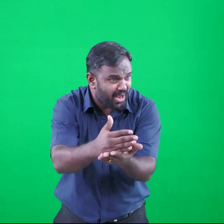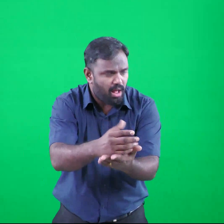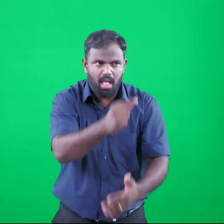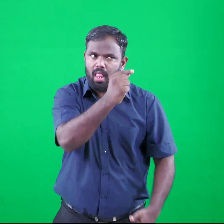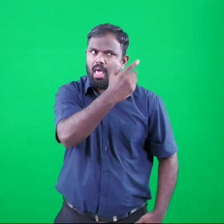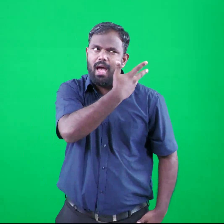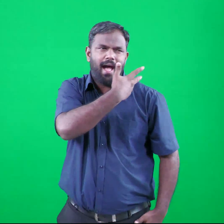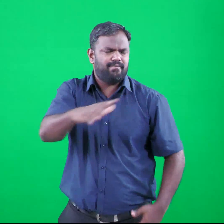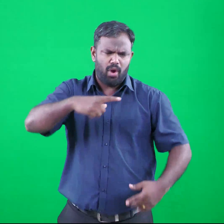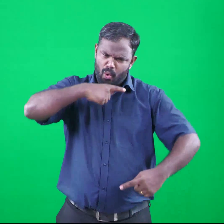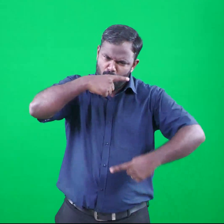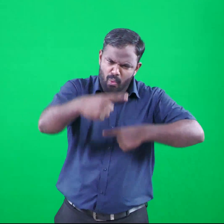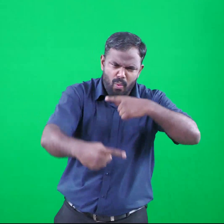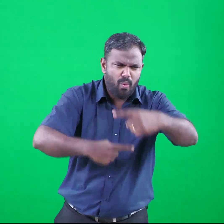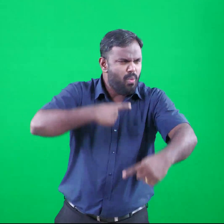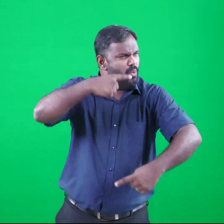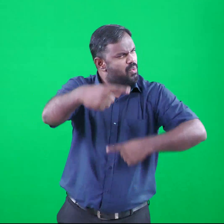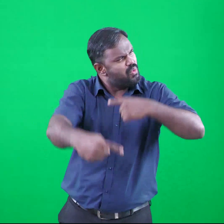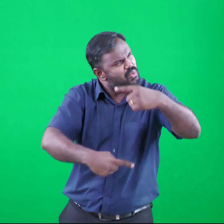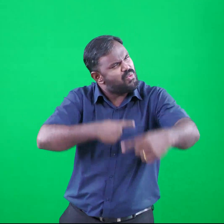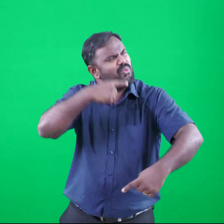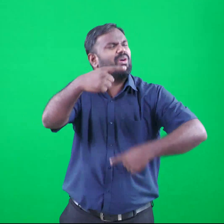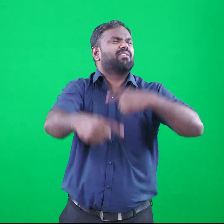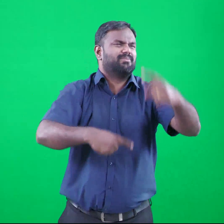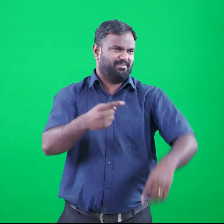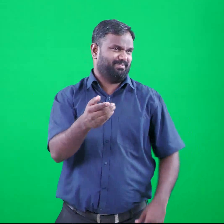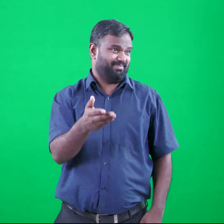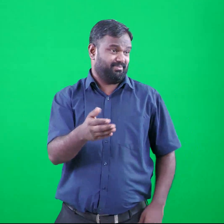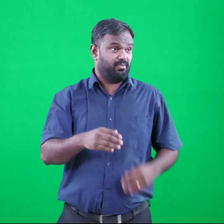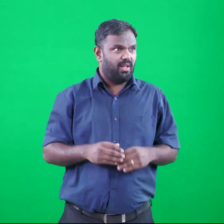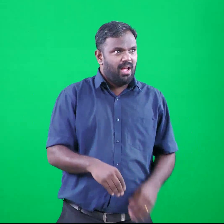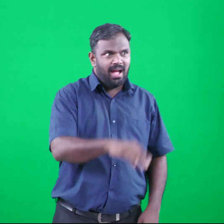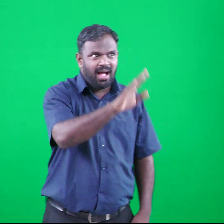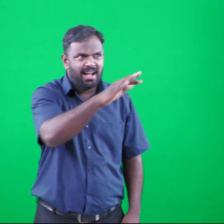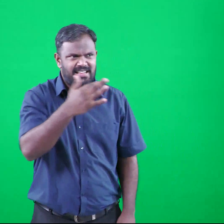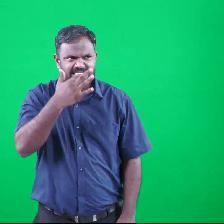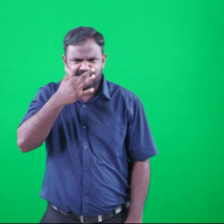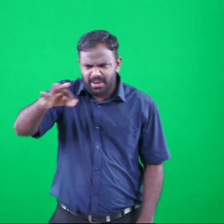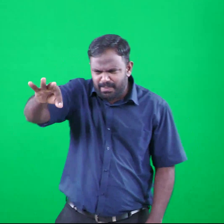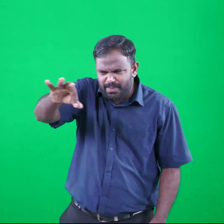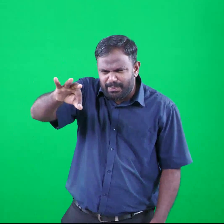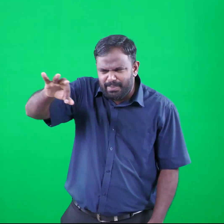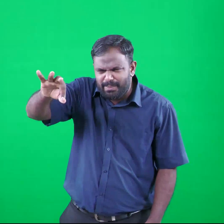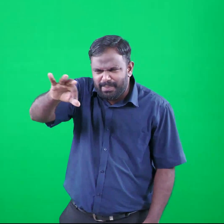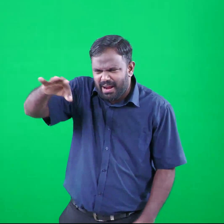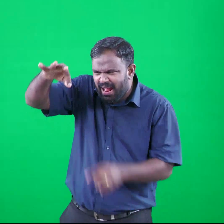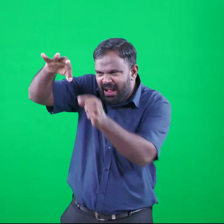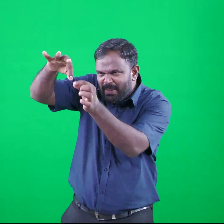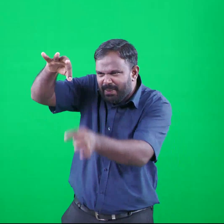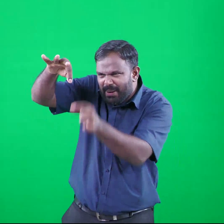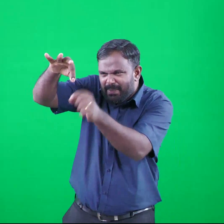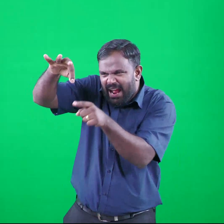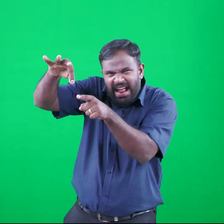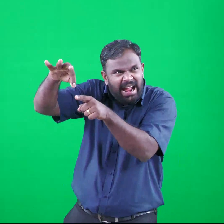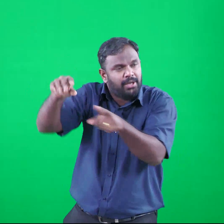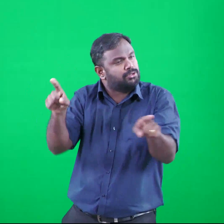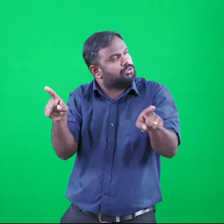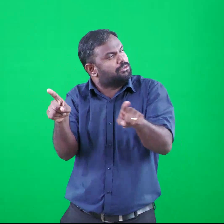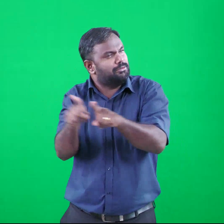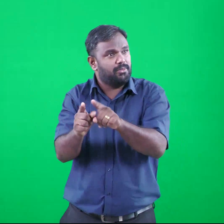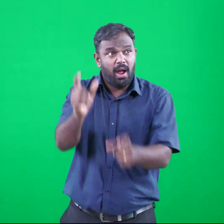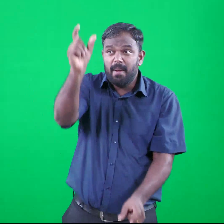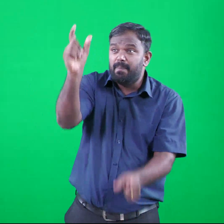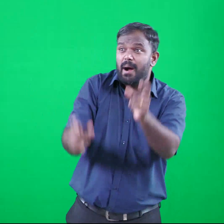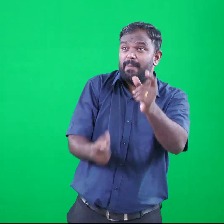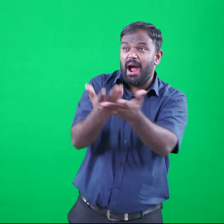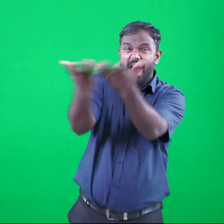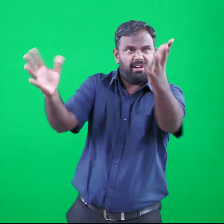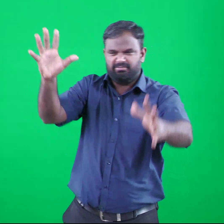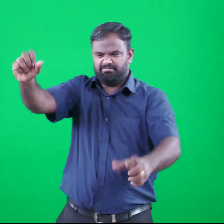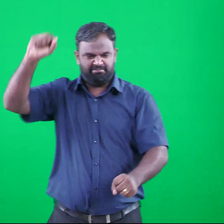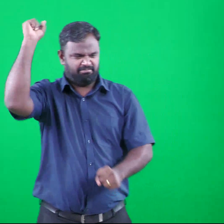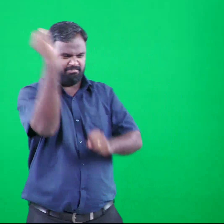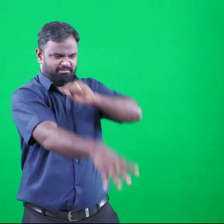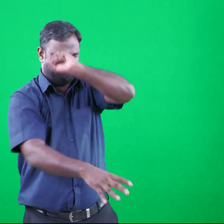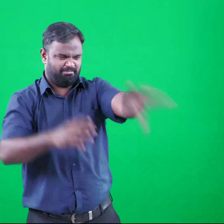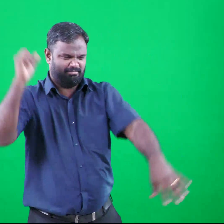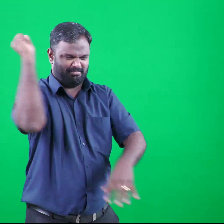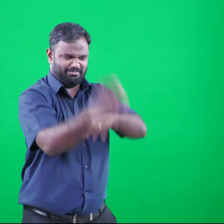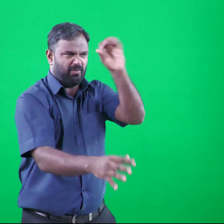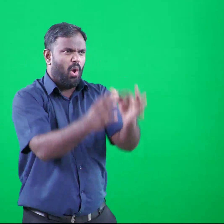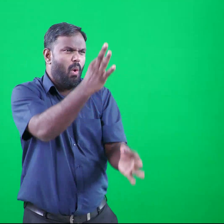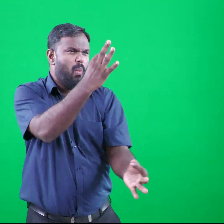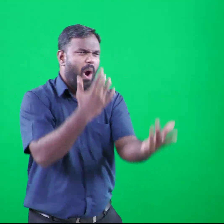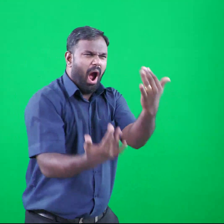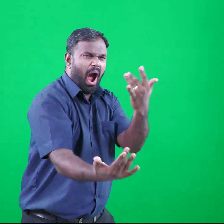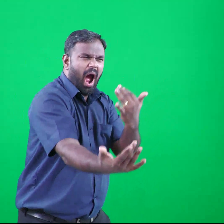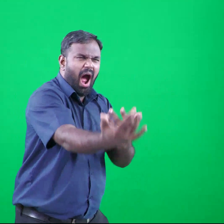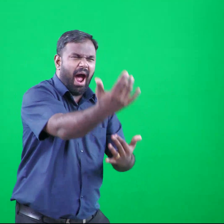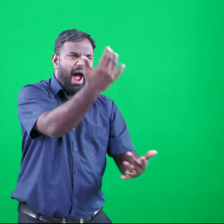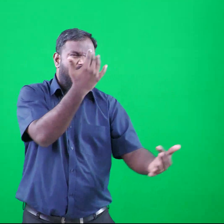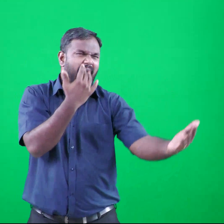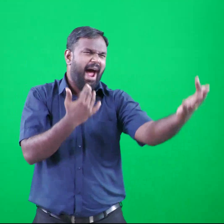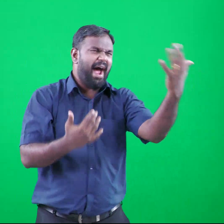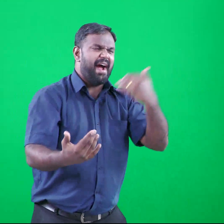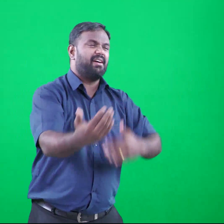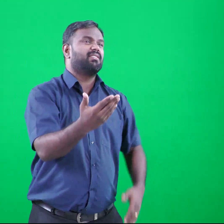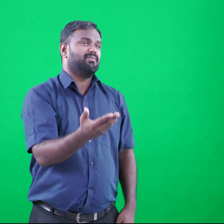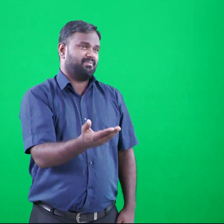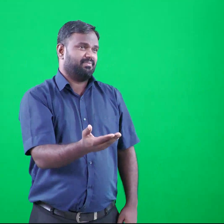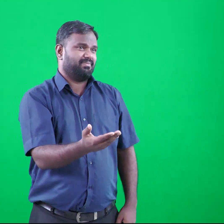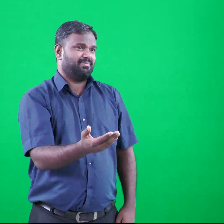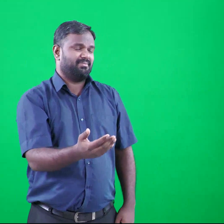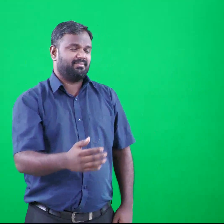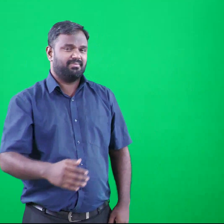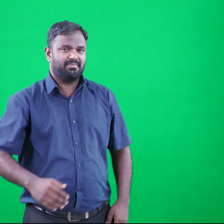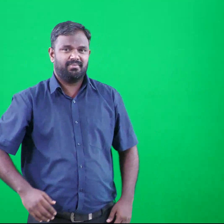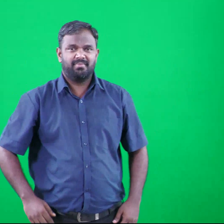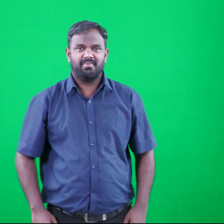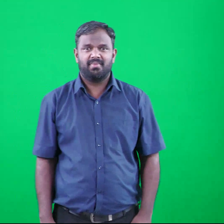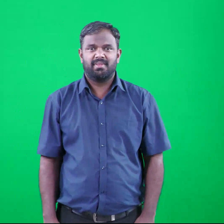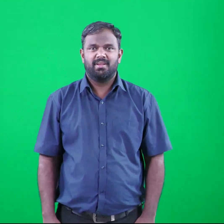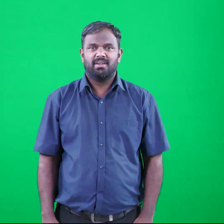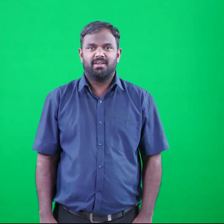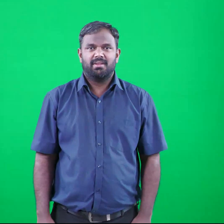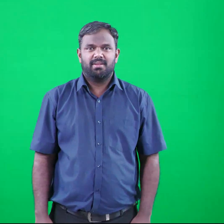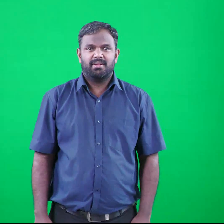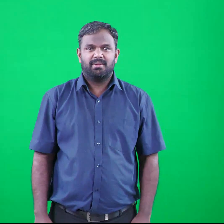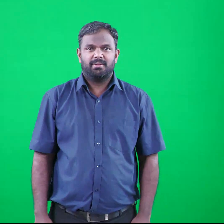For everyone will be salted with fire.